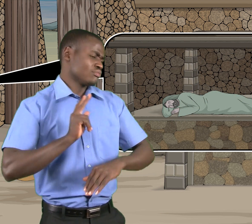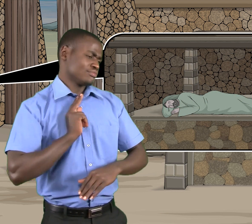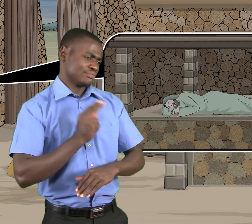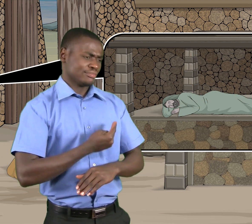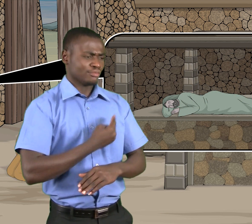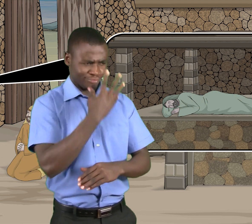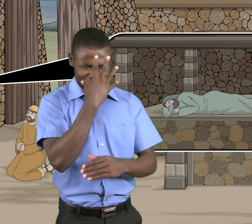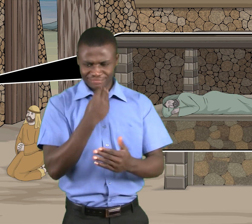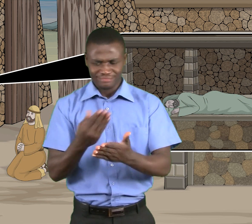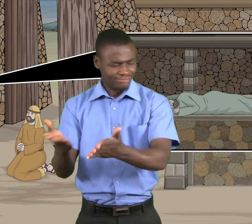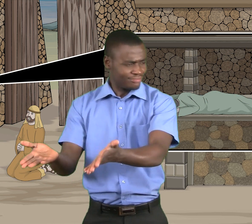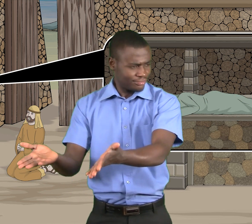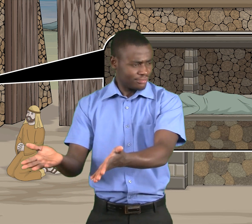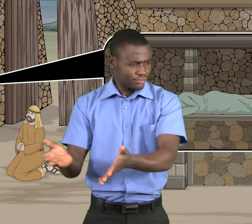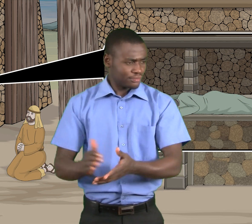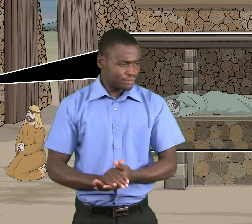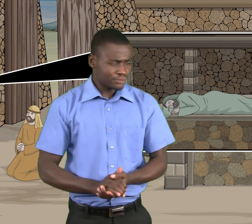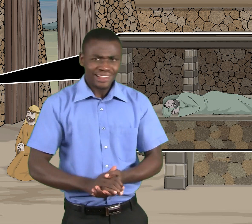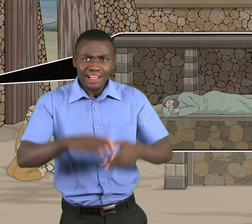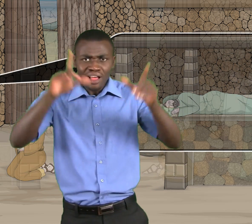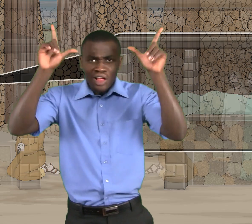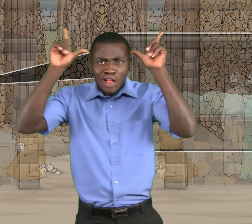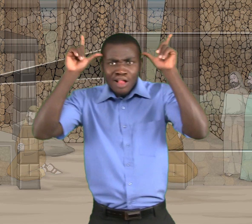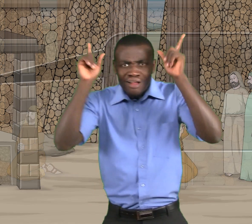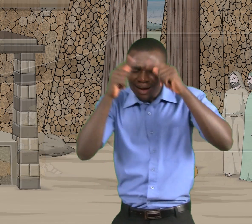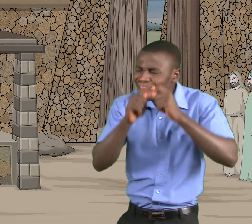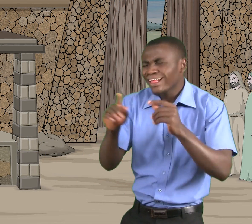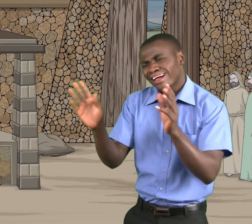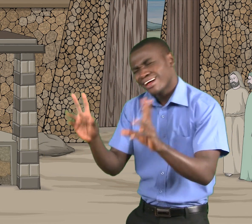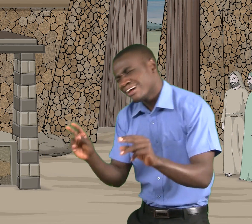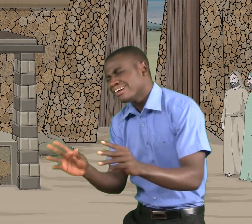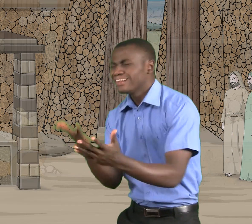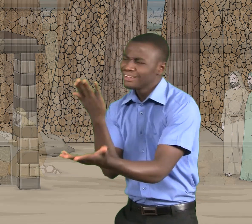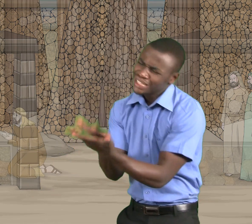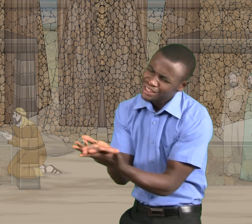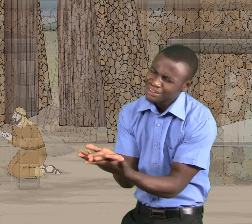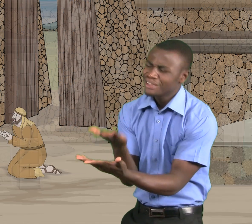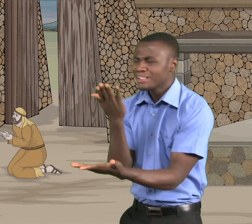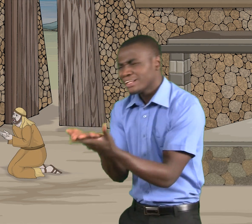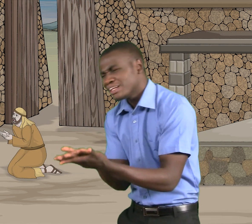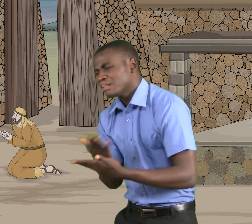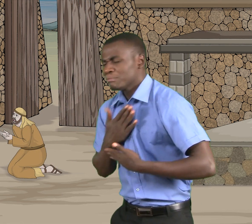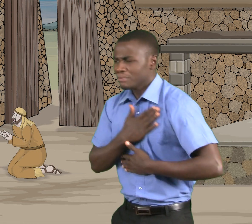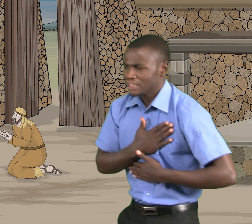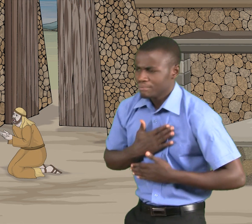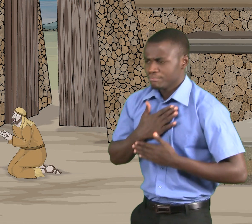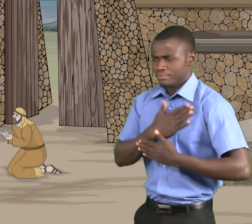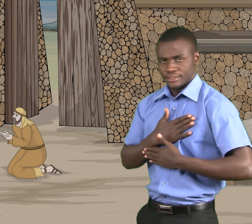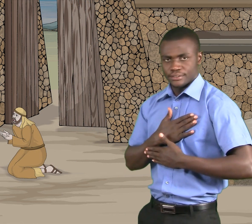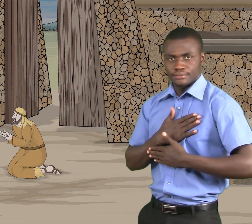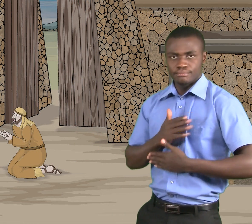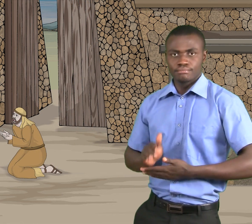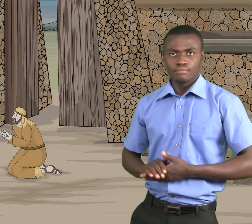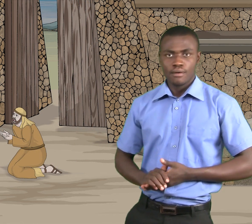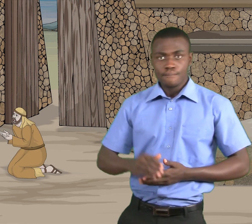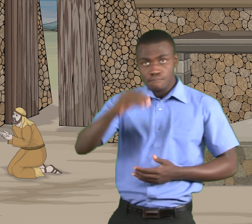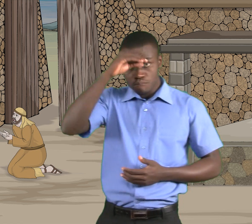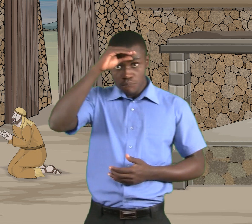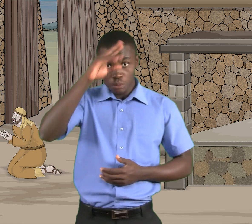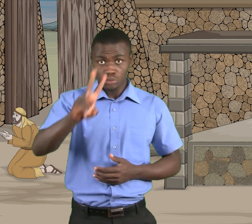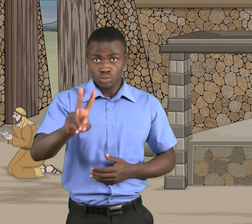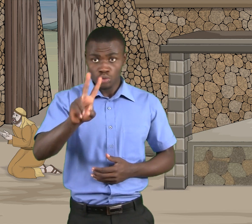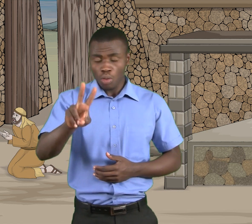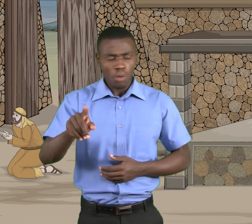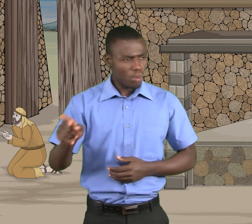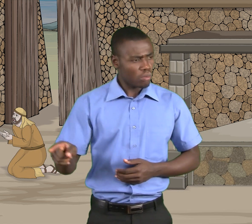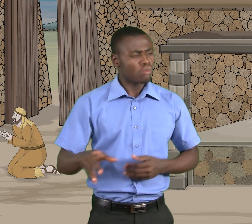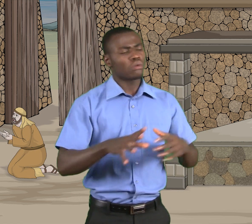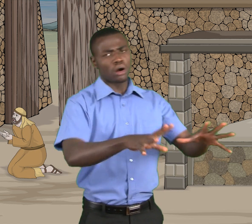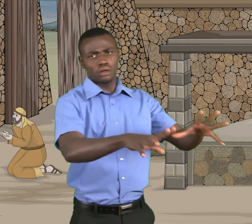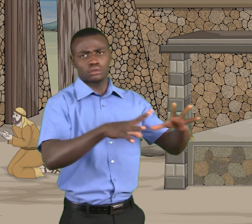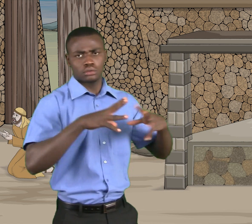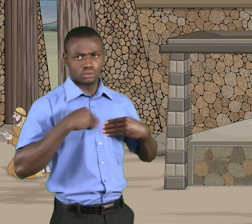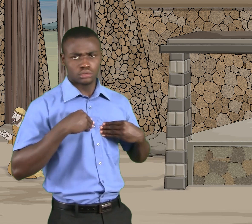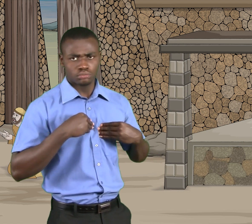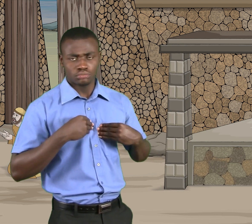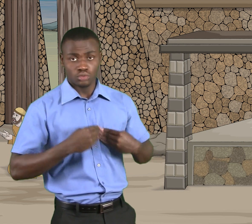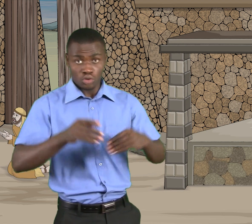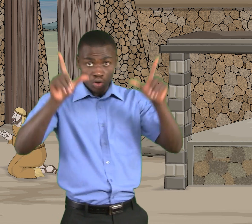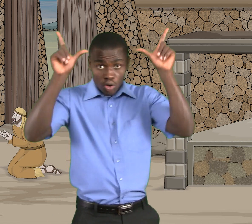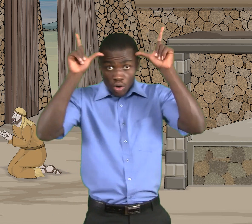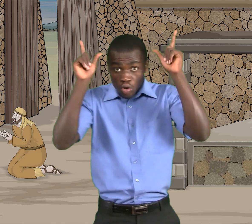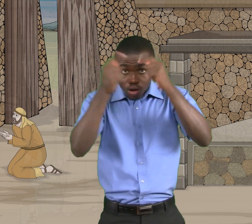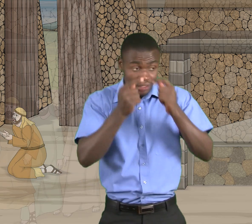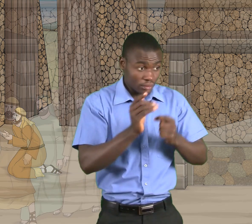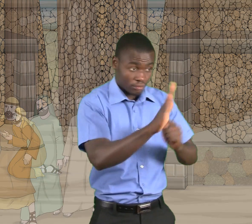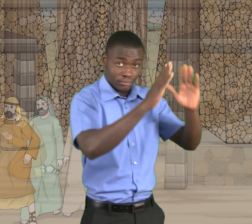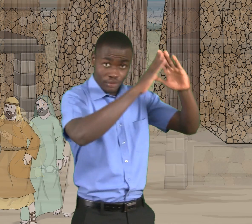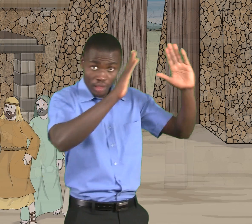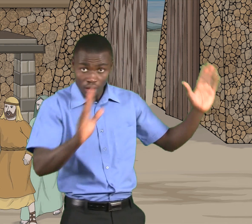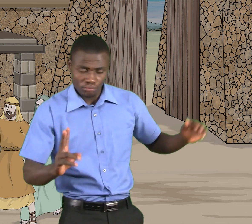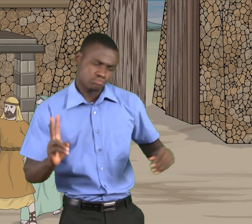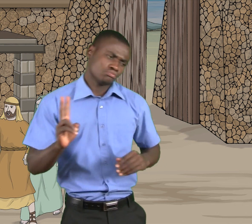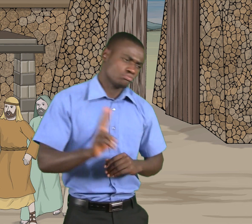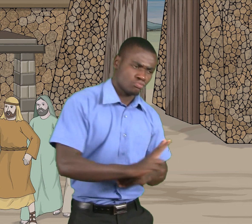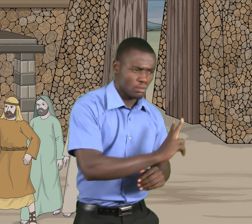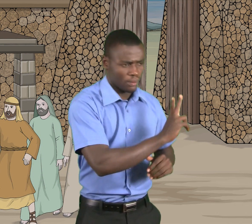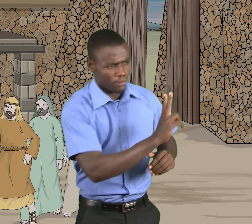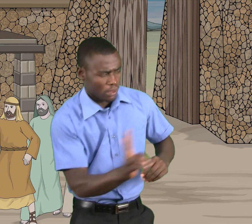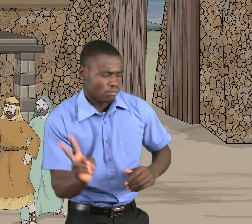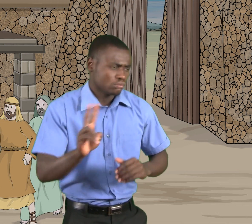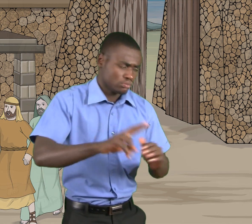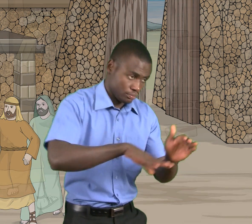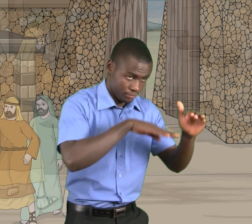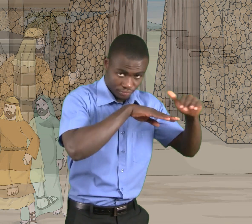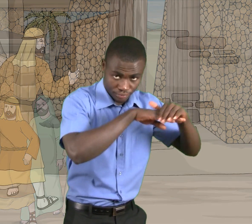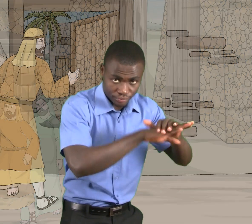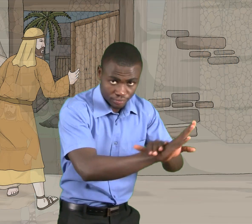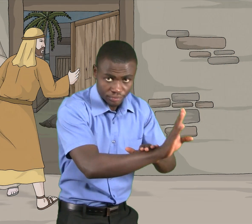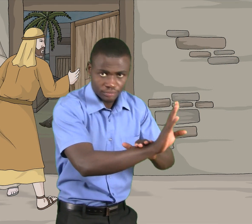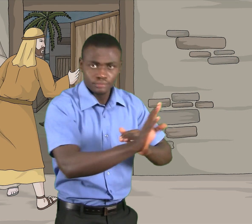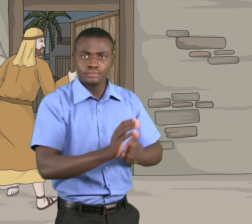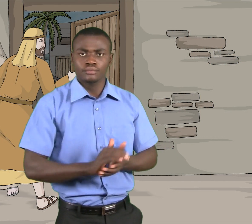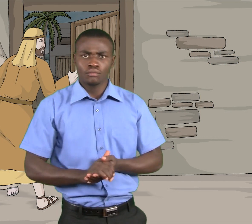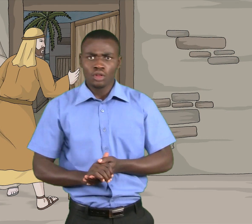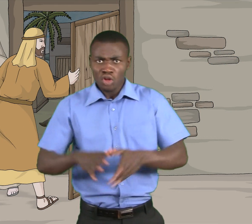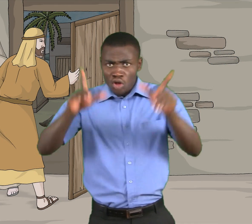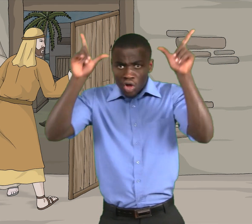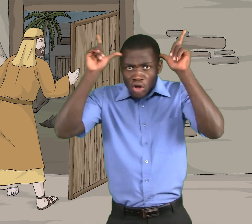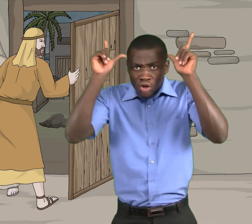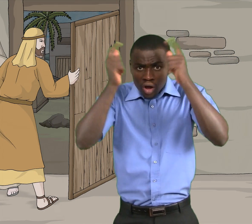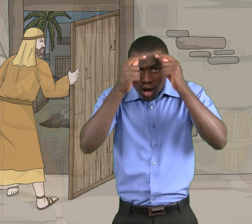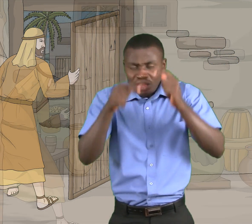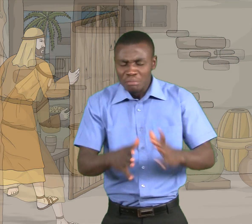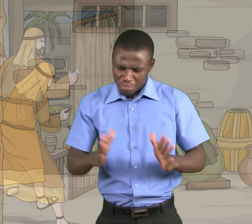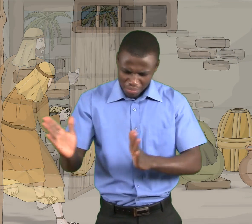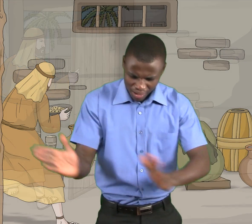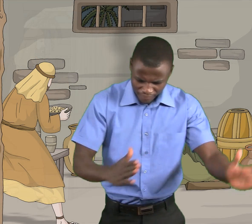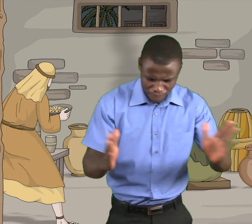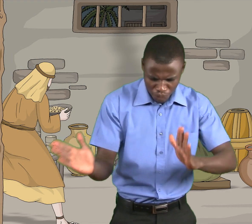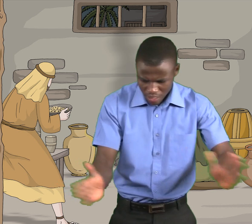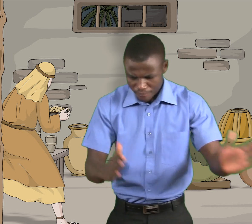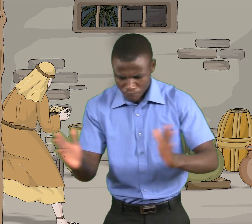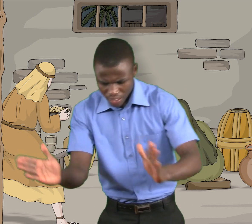But Lot insisted so strongly that they followed him into his house.